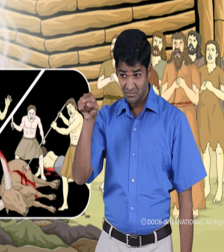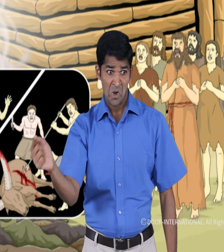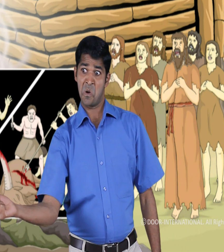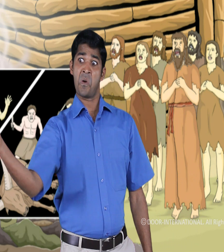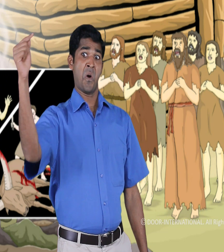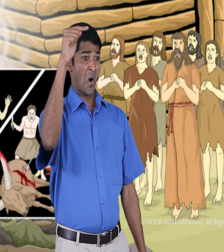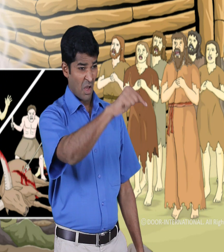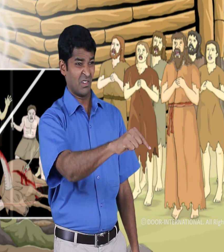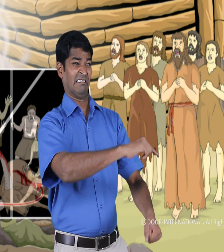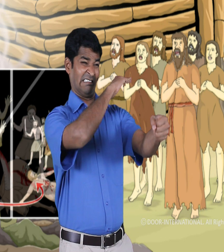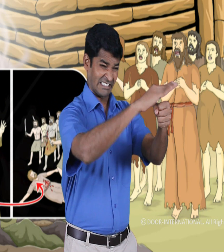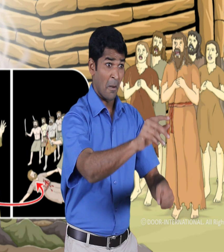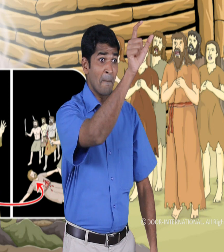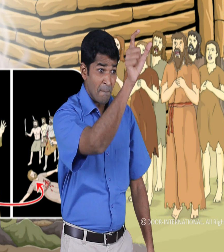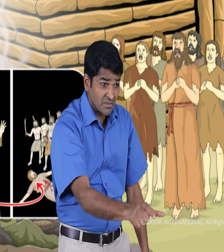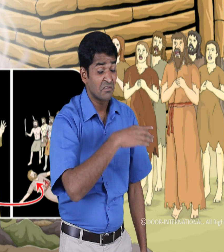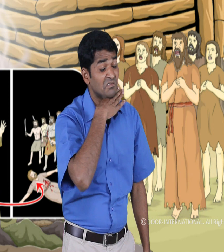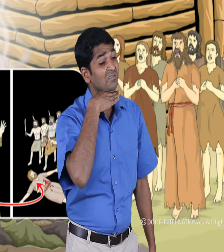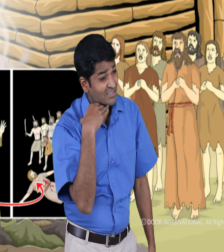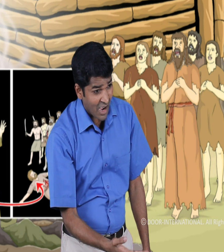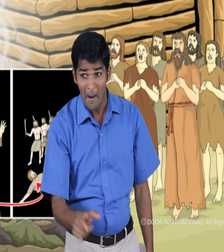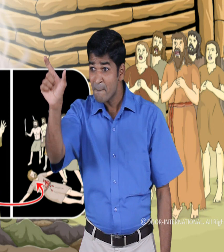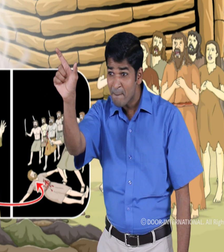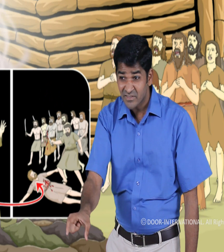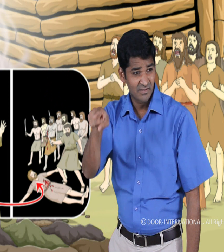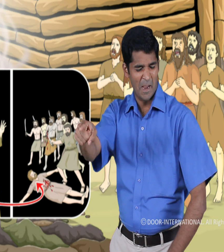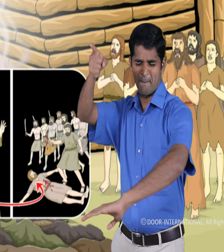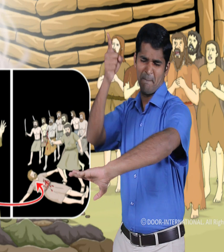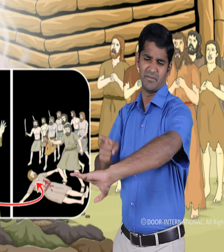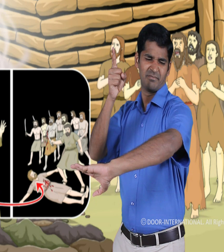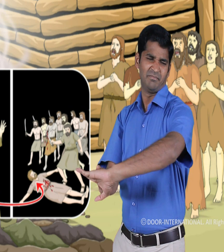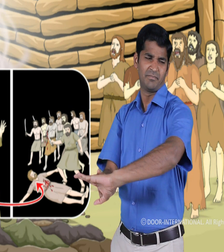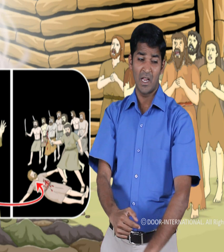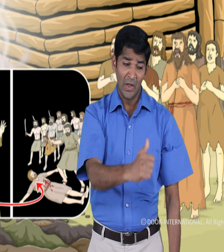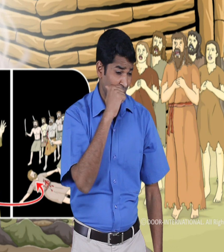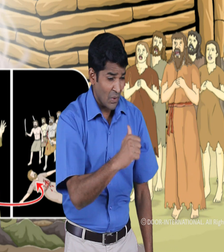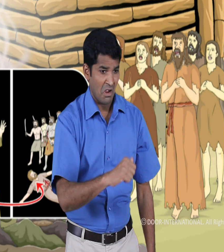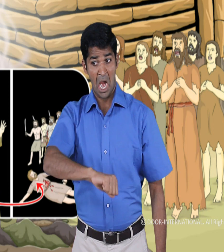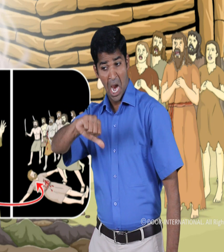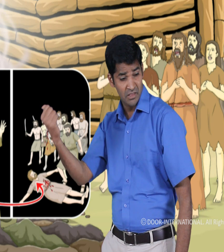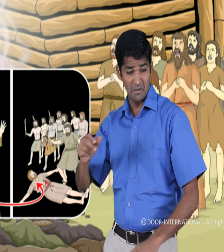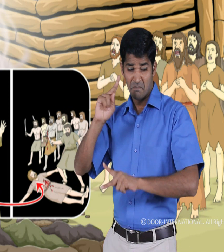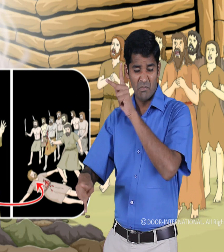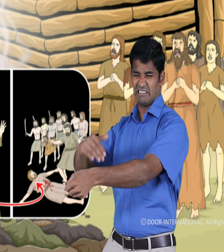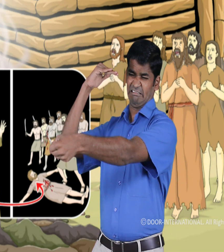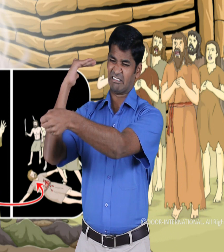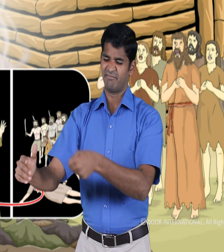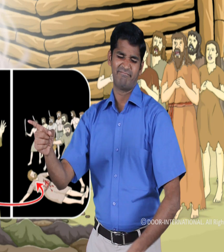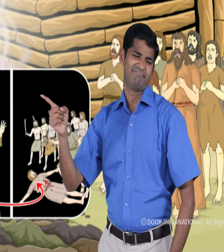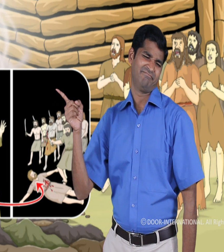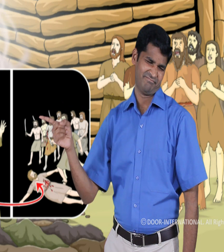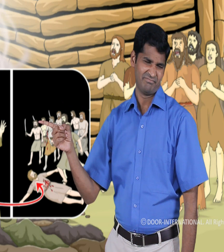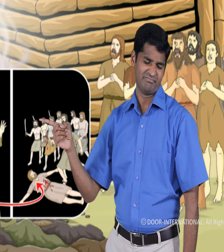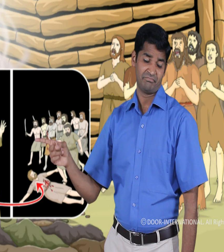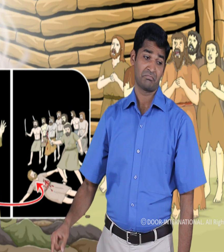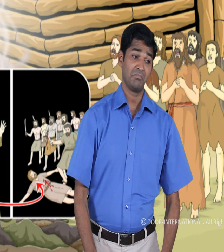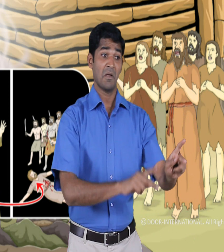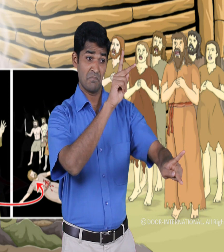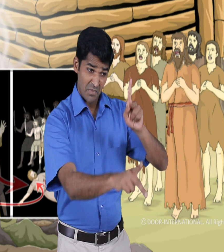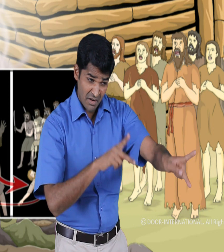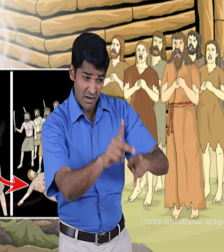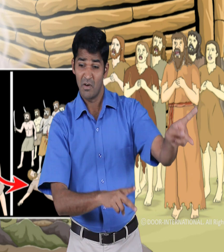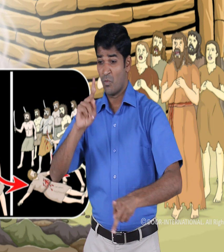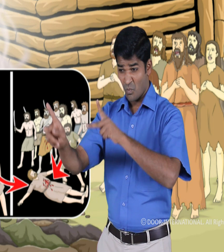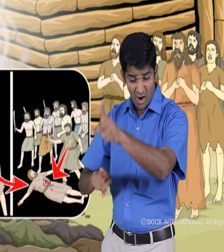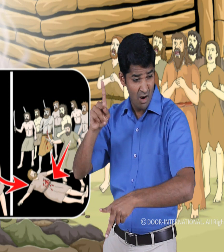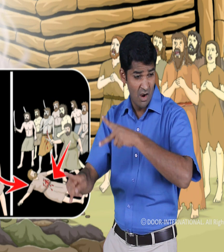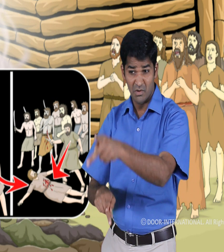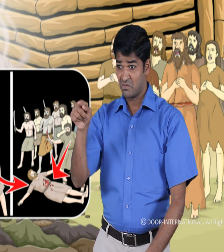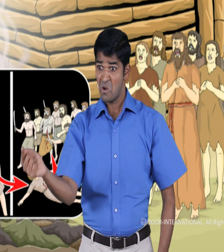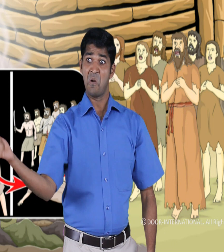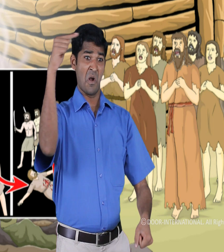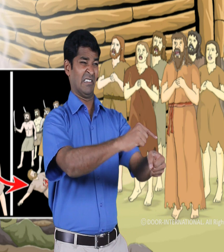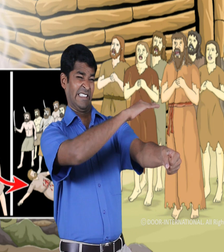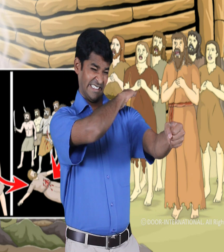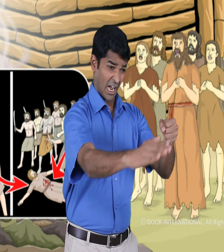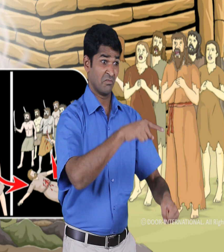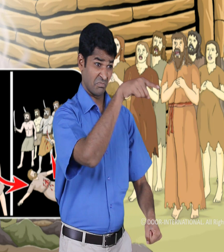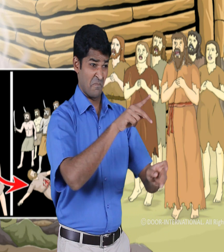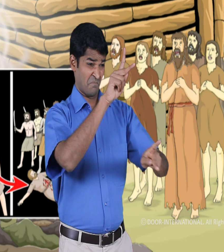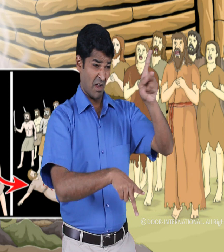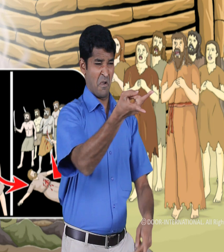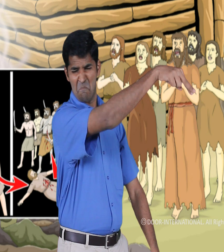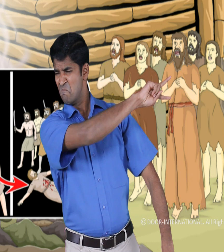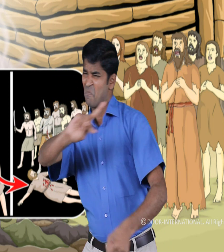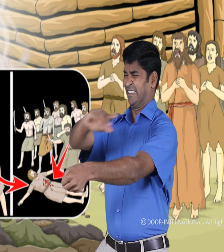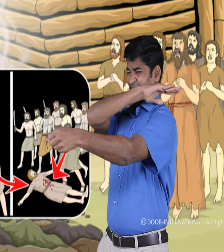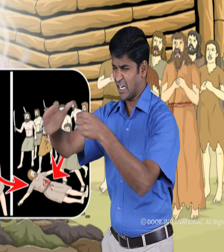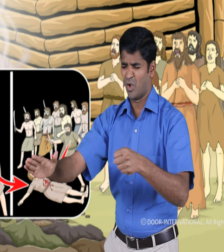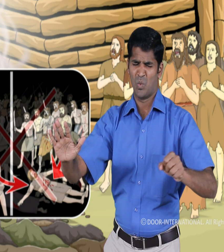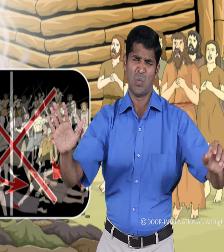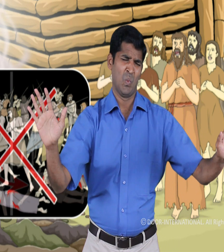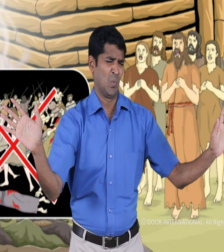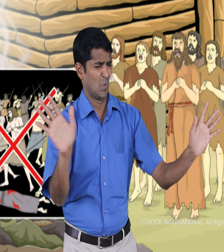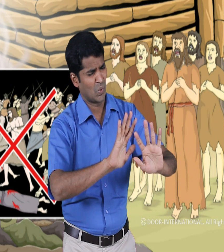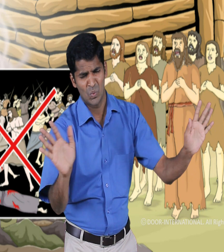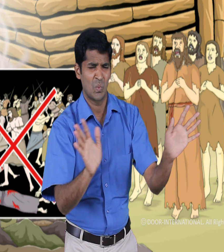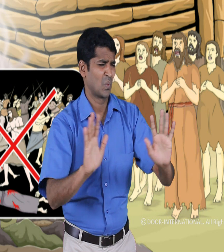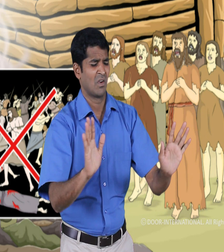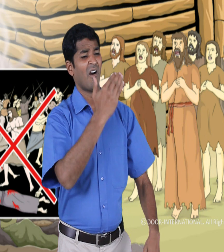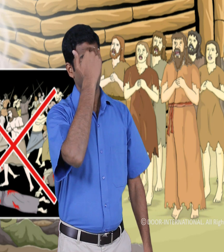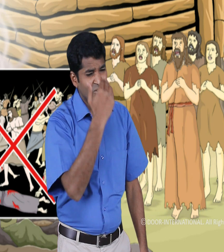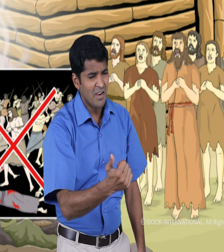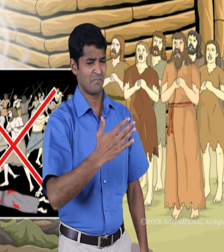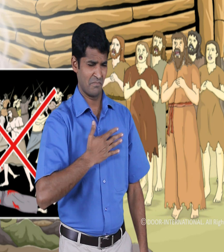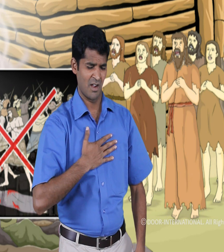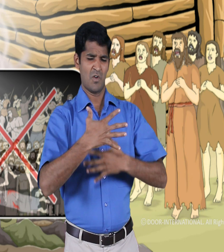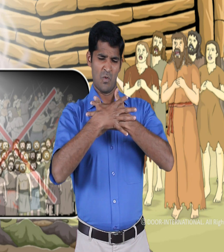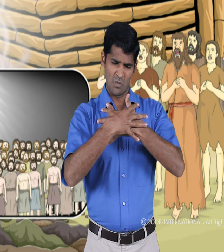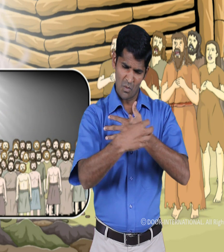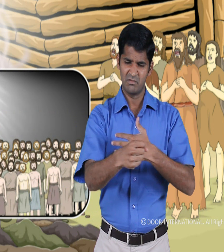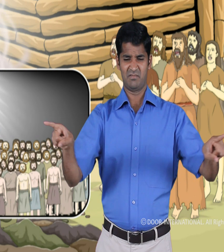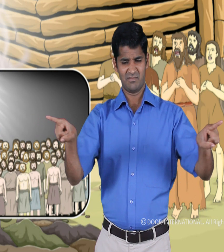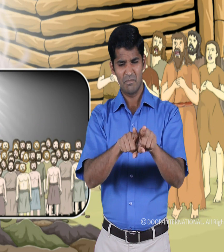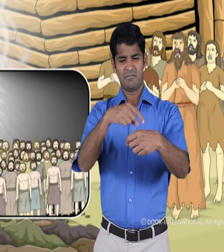I will demand an accounting from anyone who takes the life of his fellow man: Whoever sheds the blood of man, by man his blood will be shed;